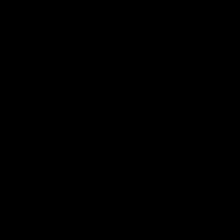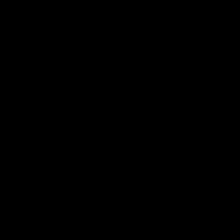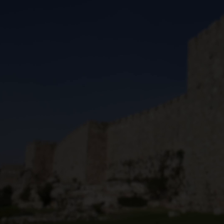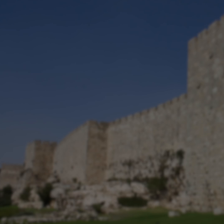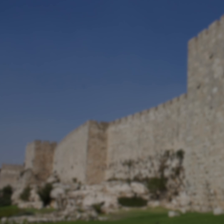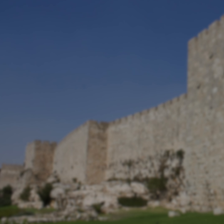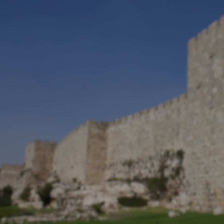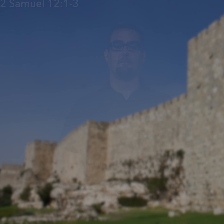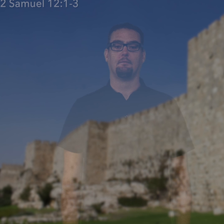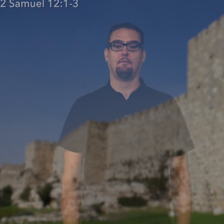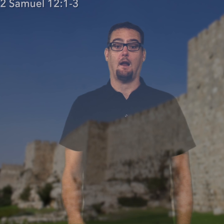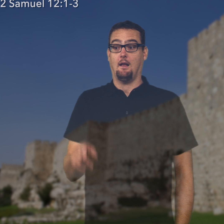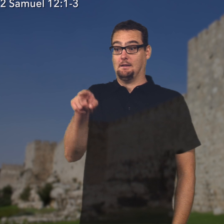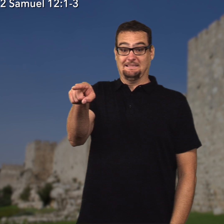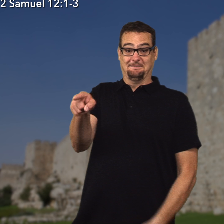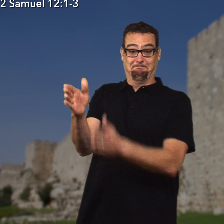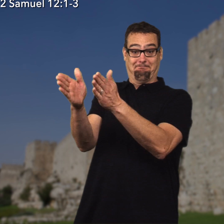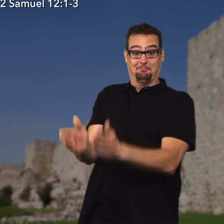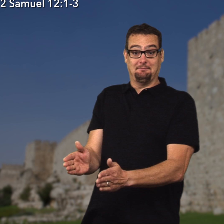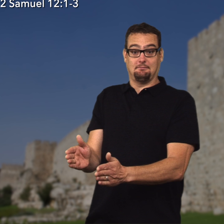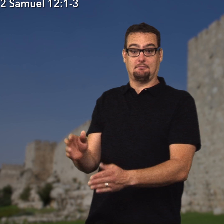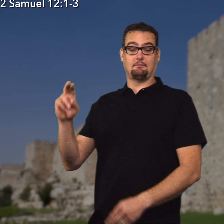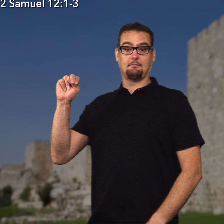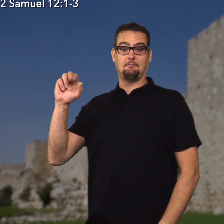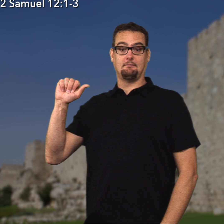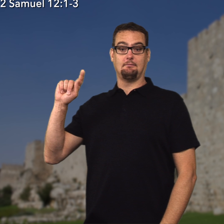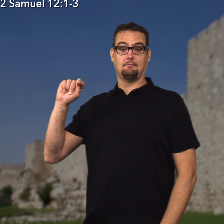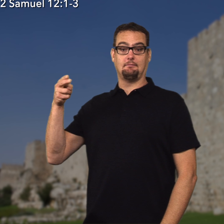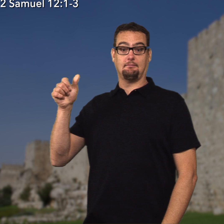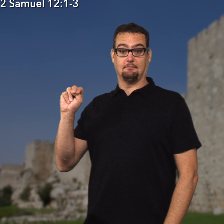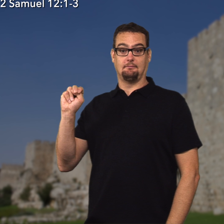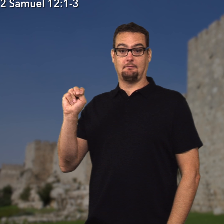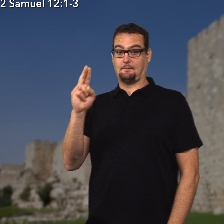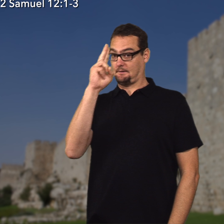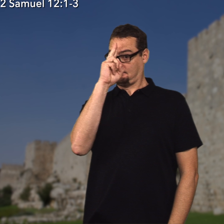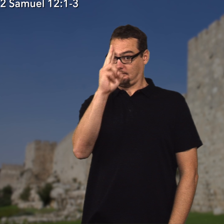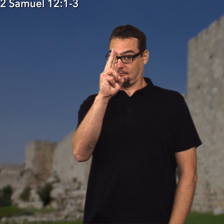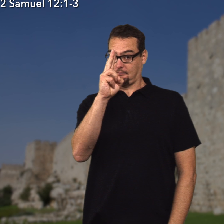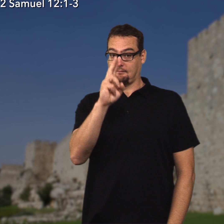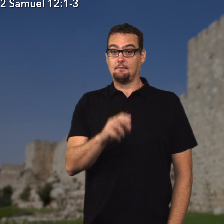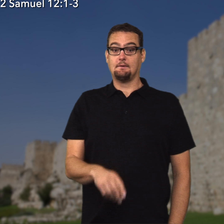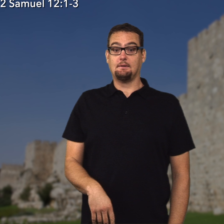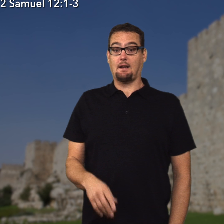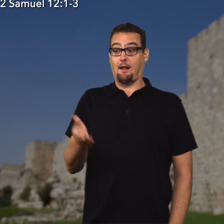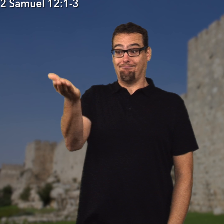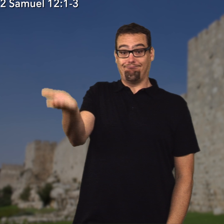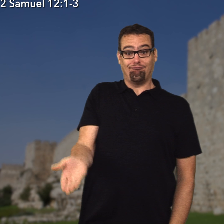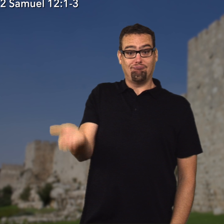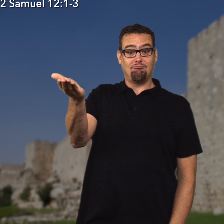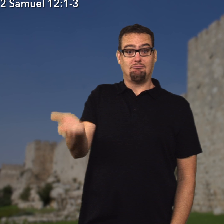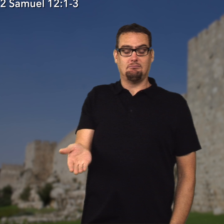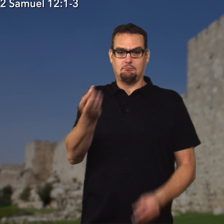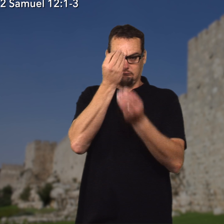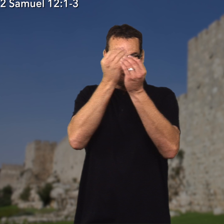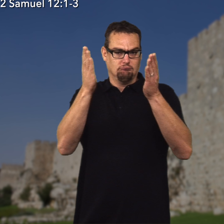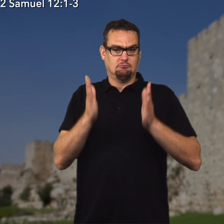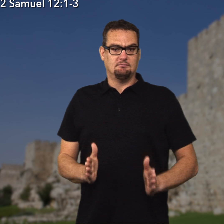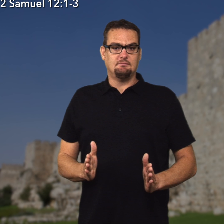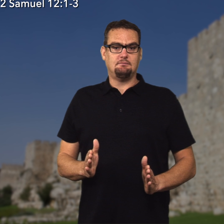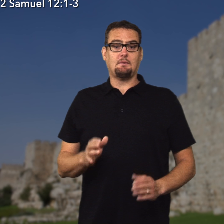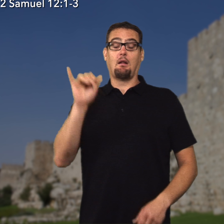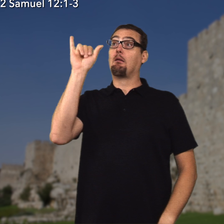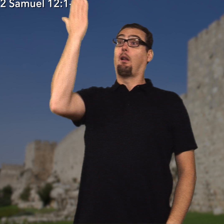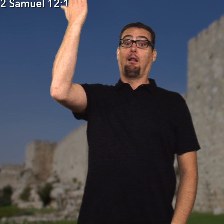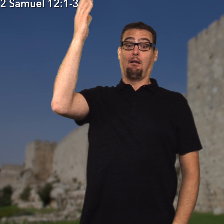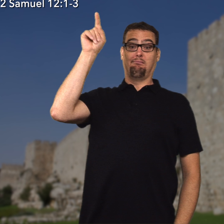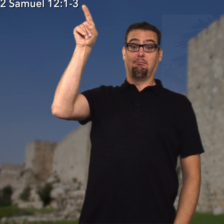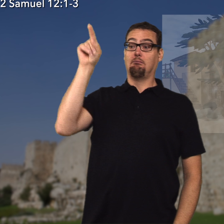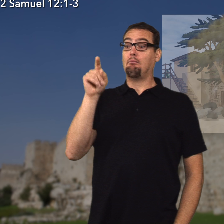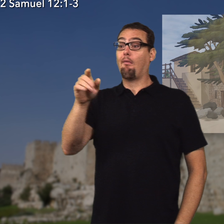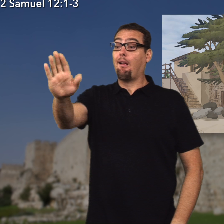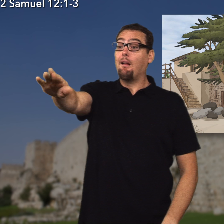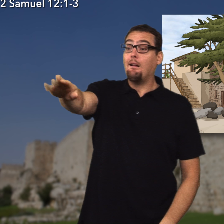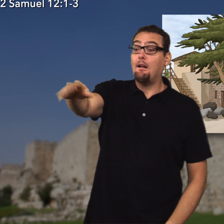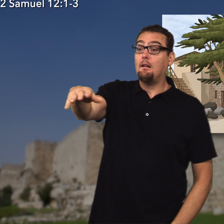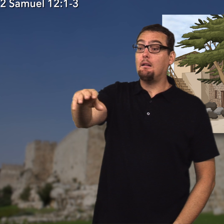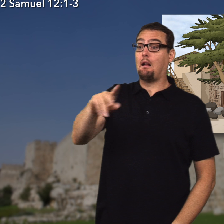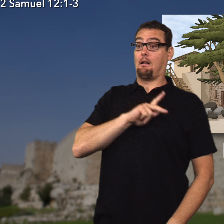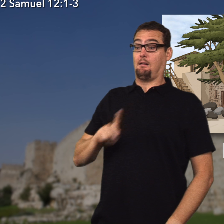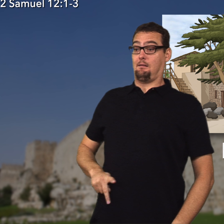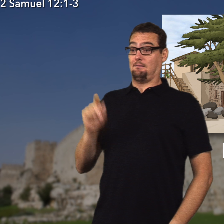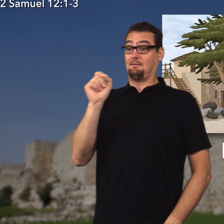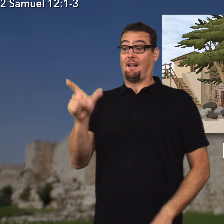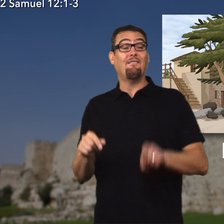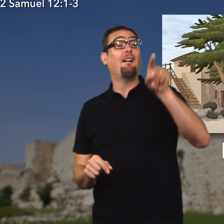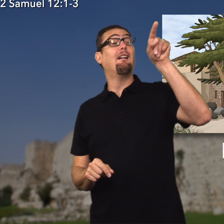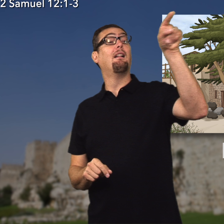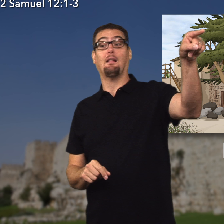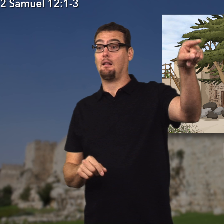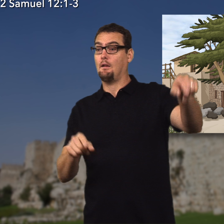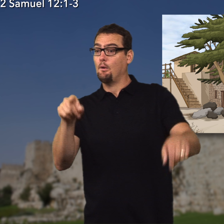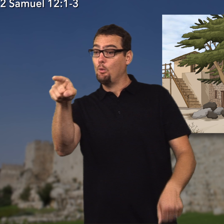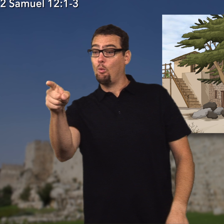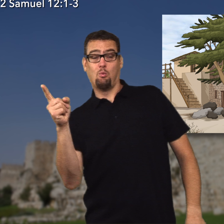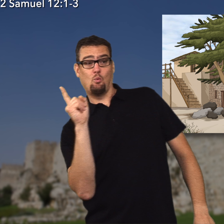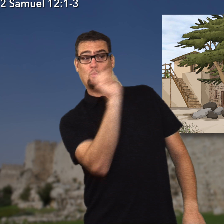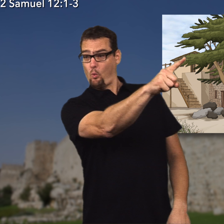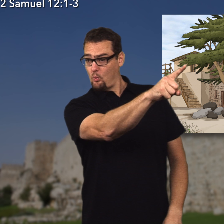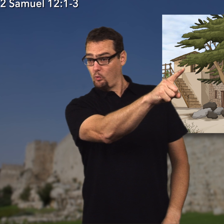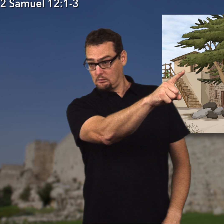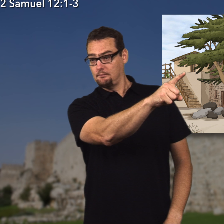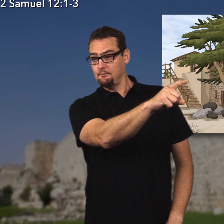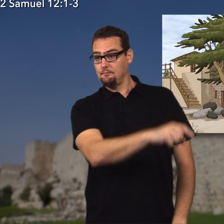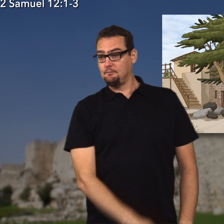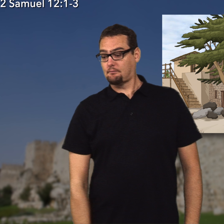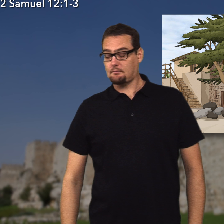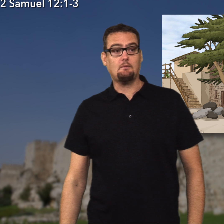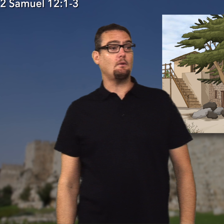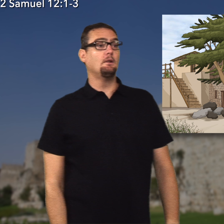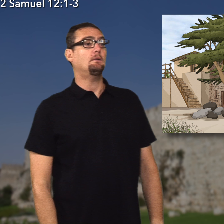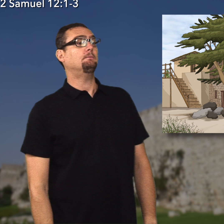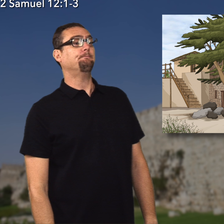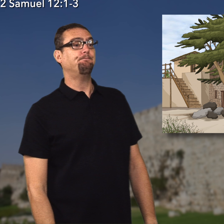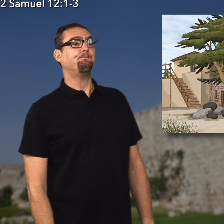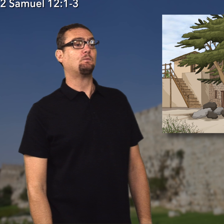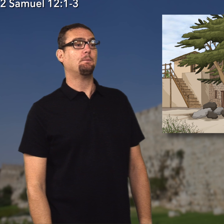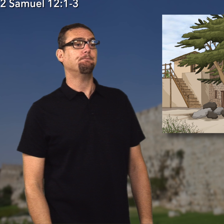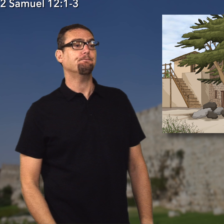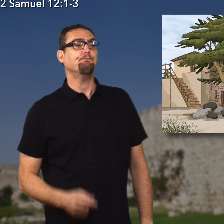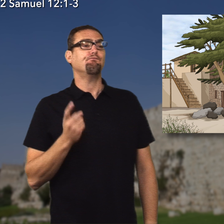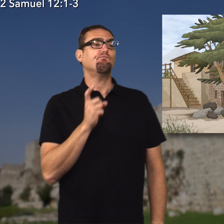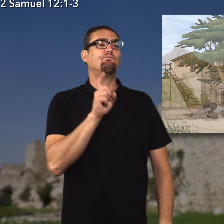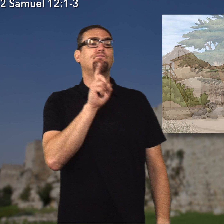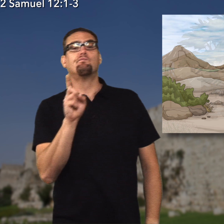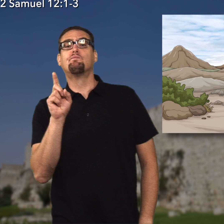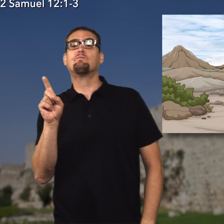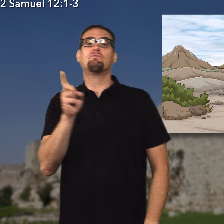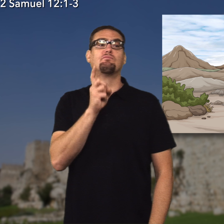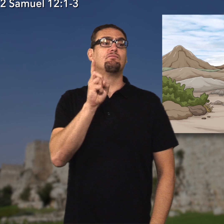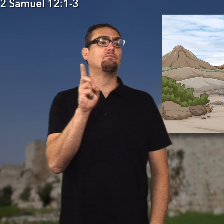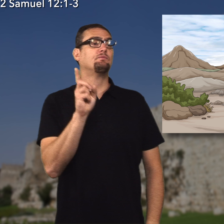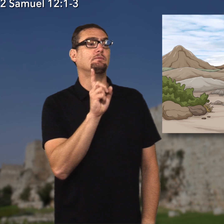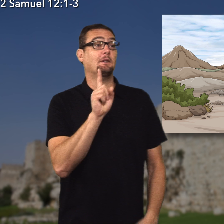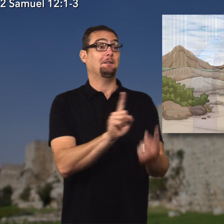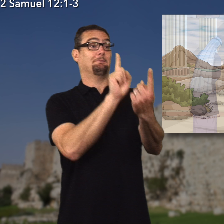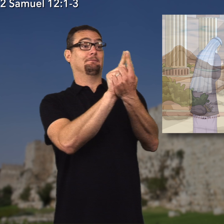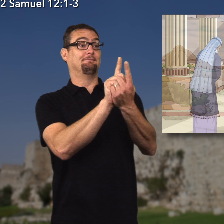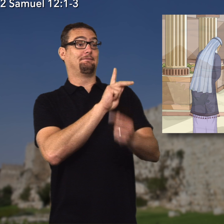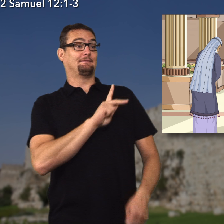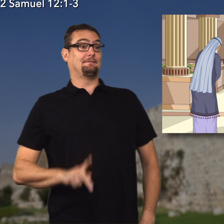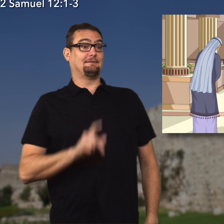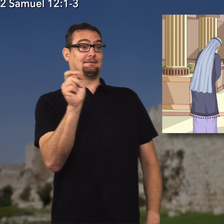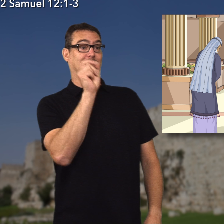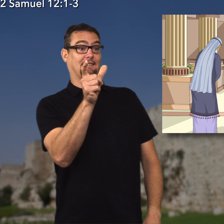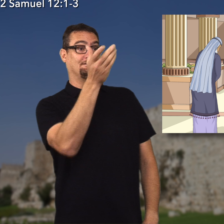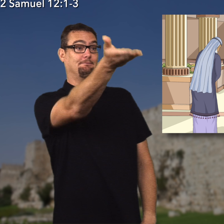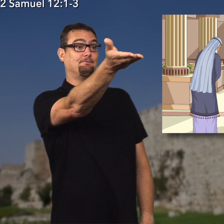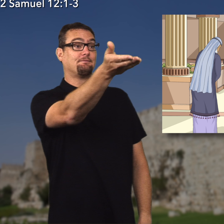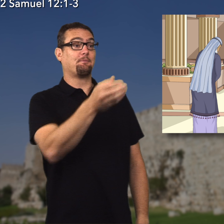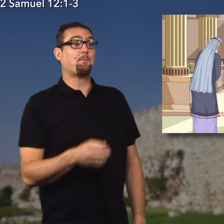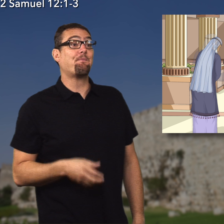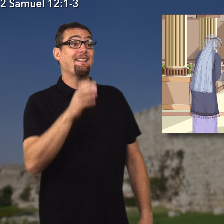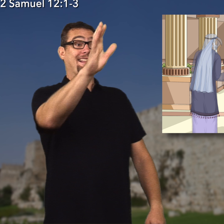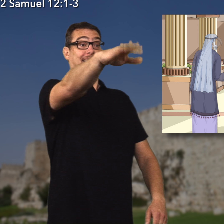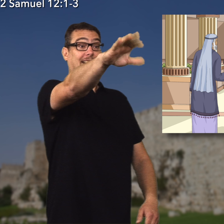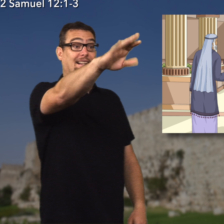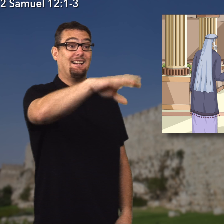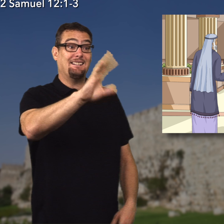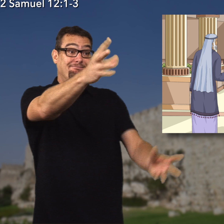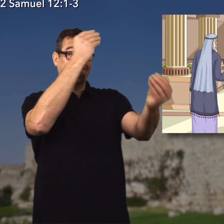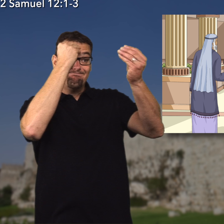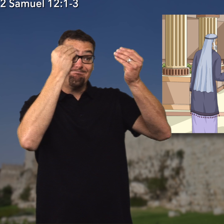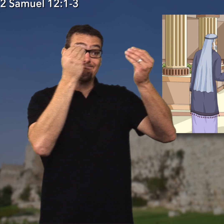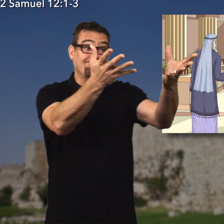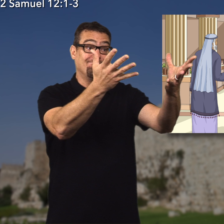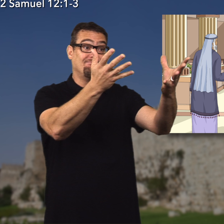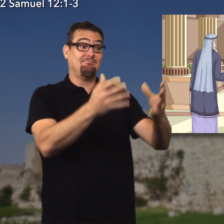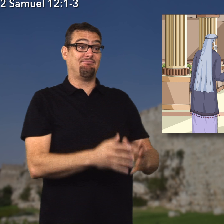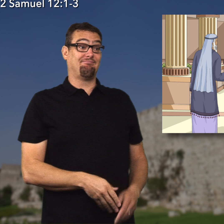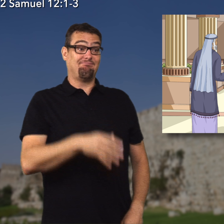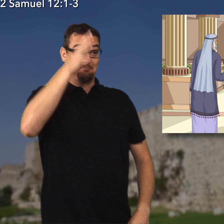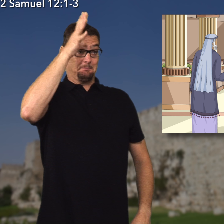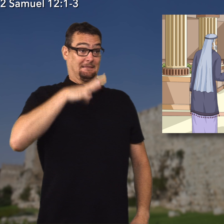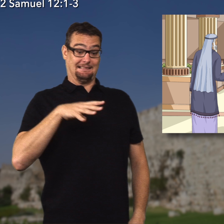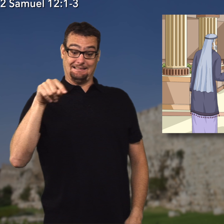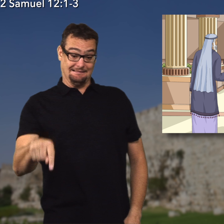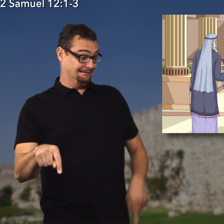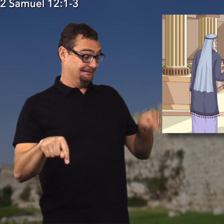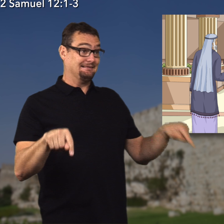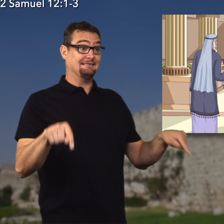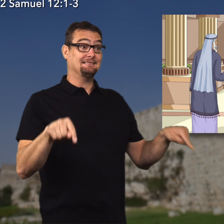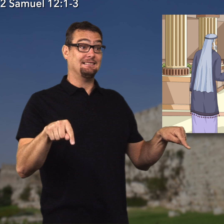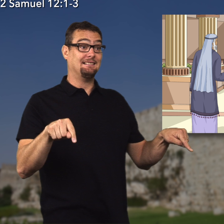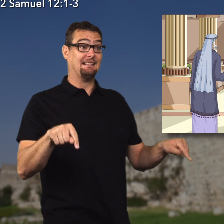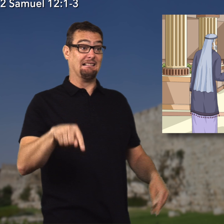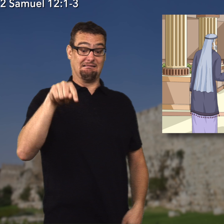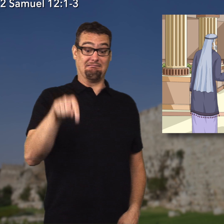Then the LORD sent Nathan to David, and when he arrived, he said, “There were two men in a certain city, one rich and the other poor.